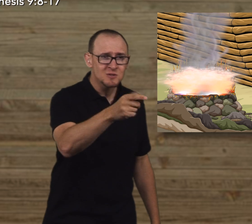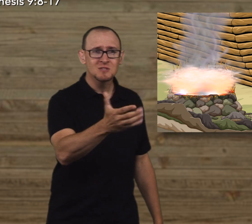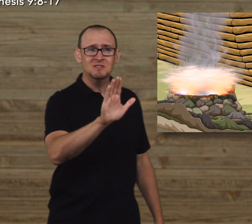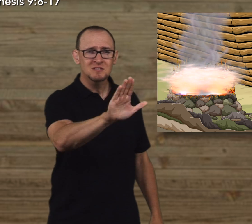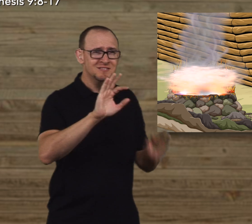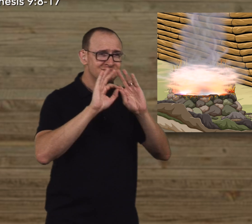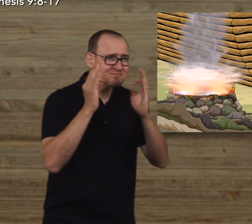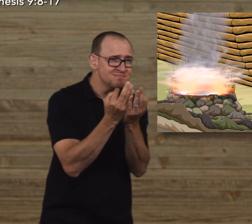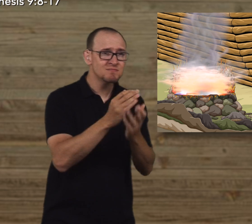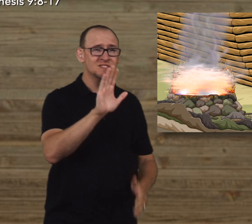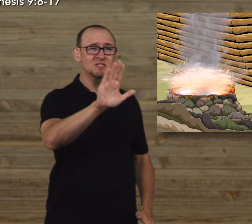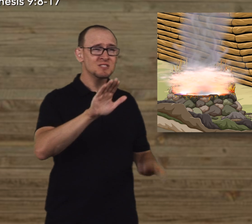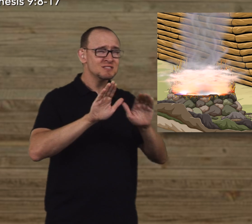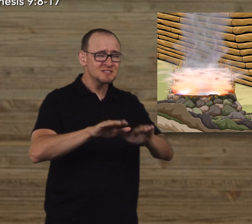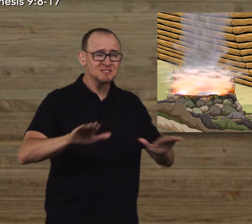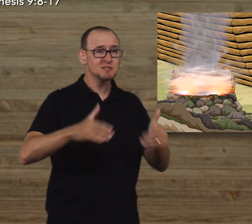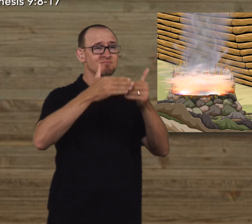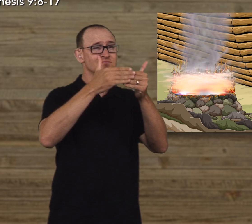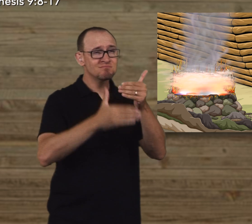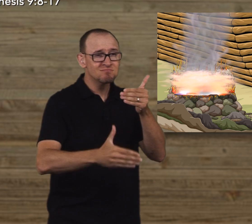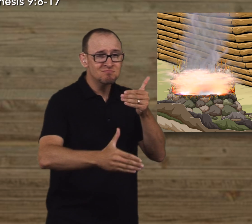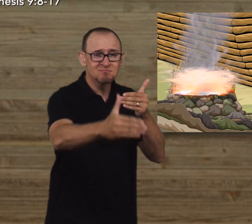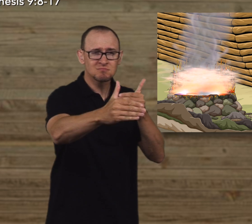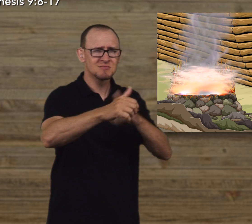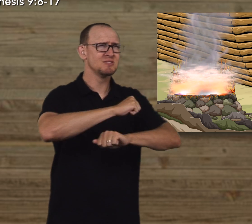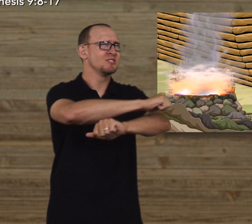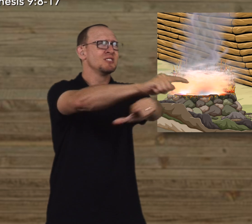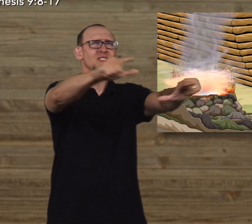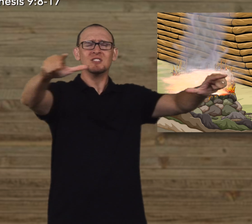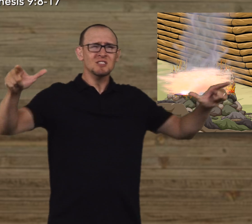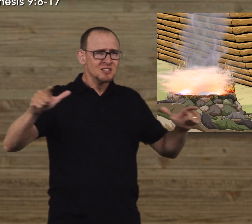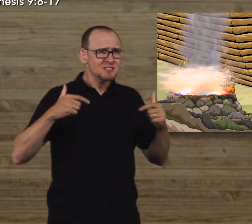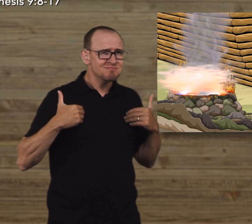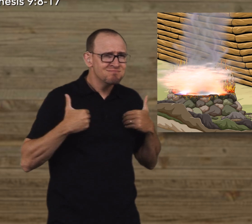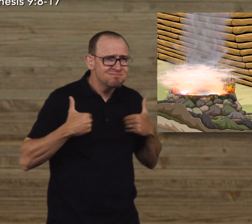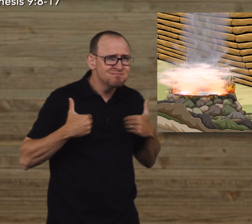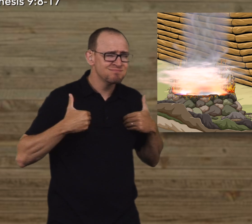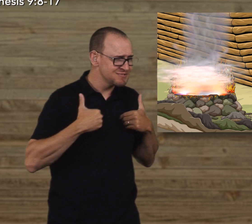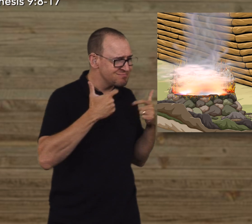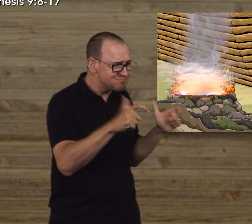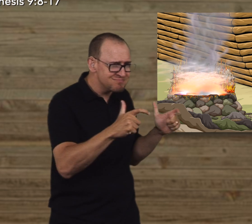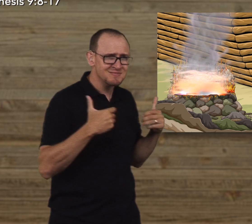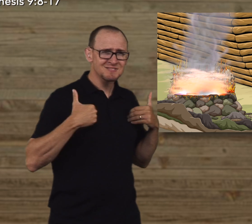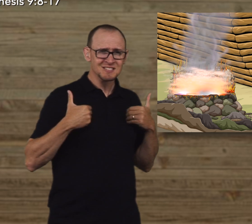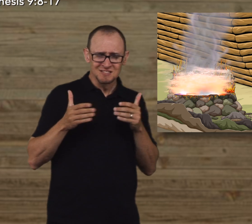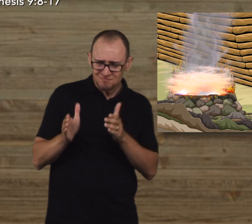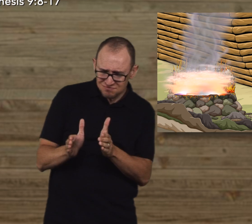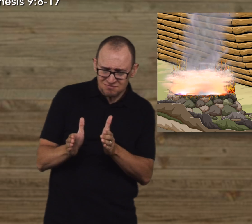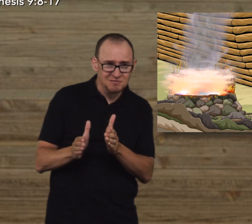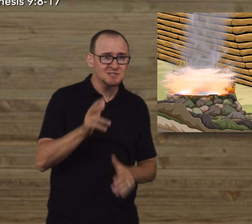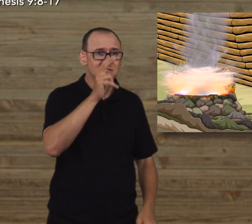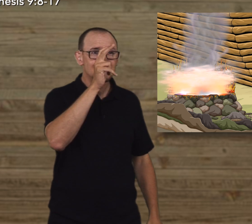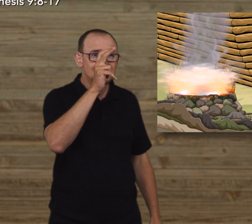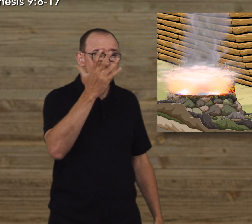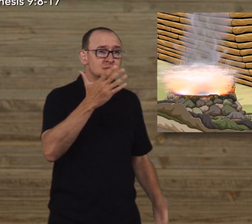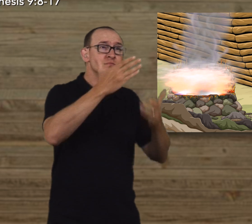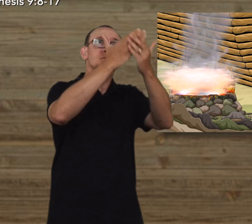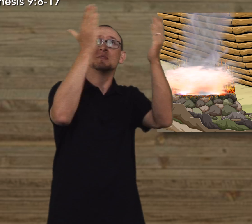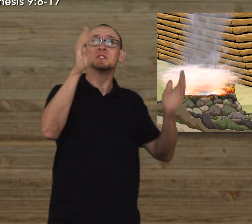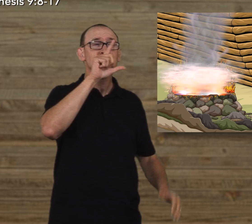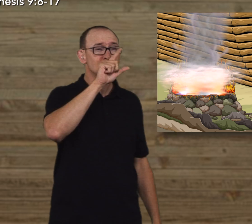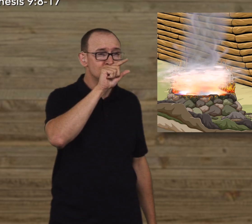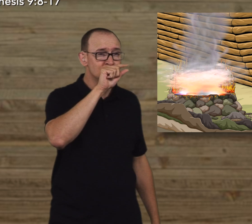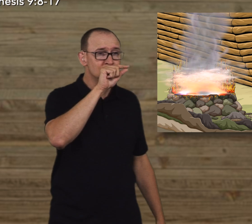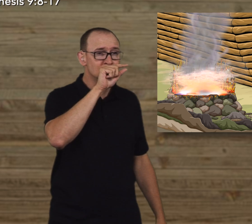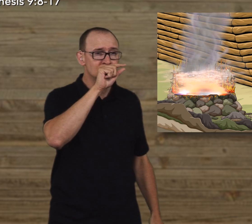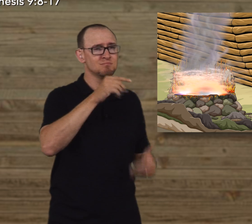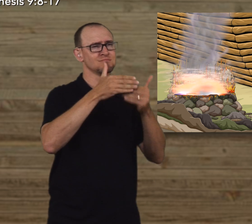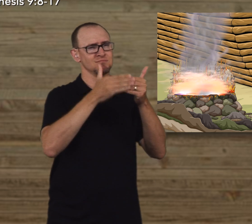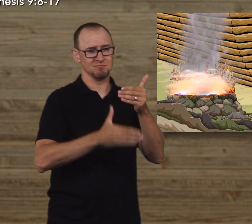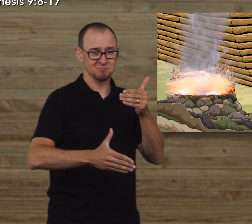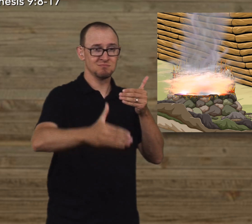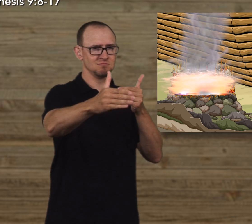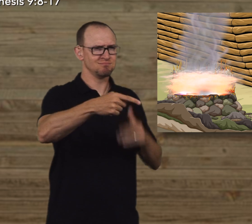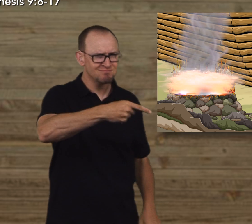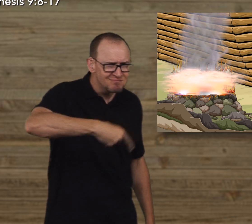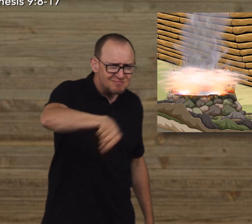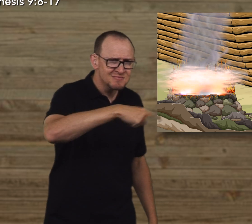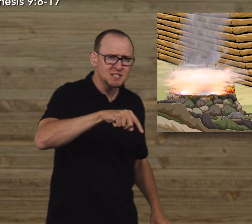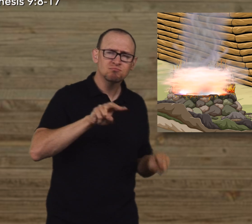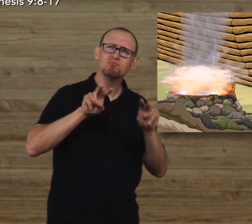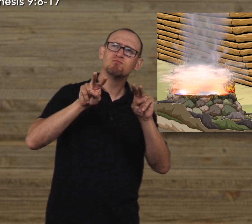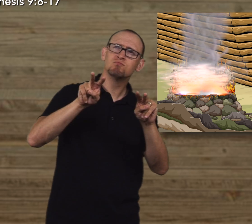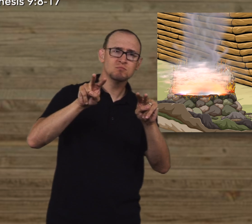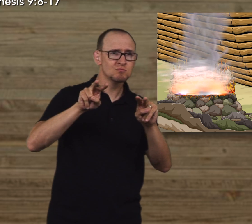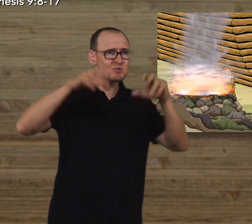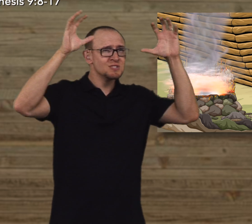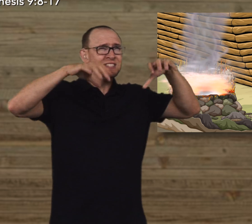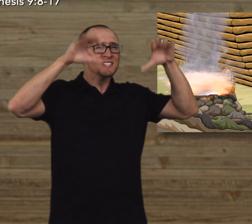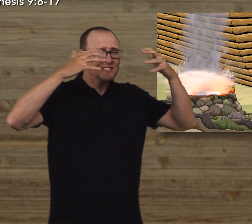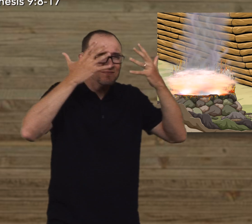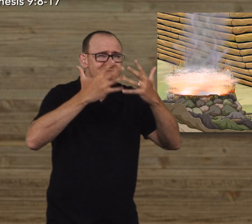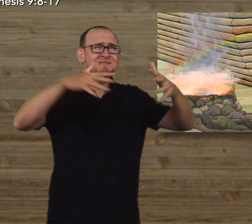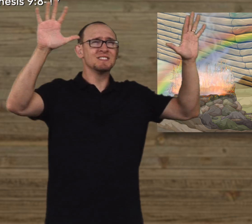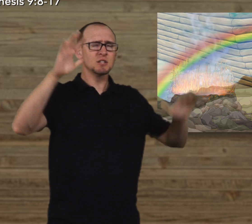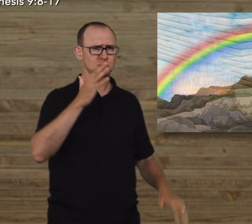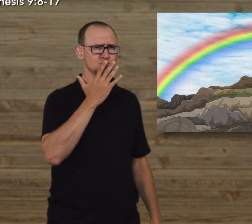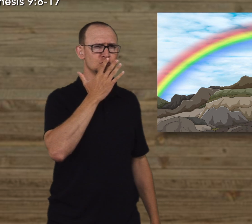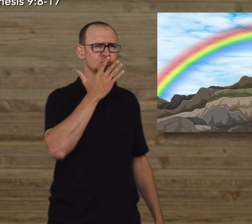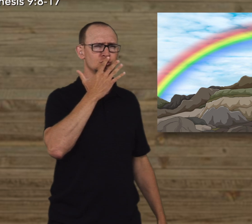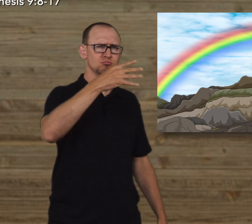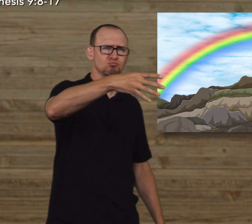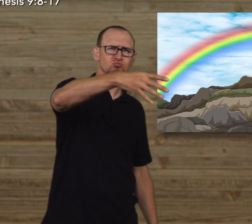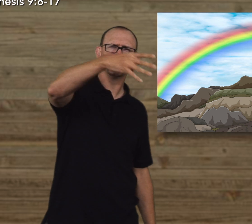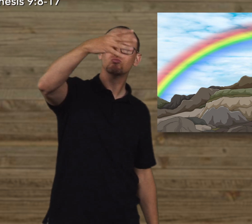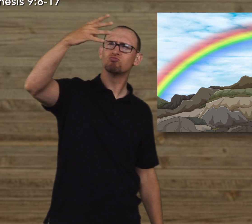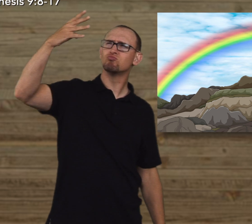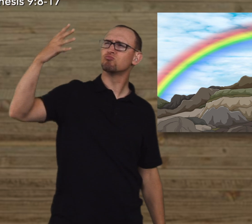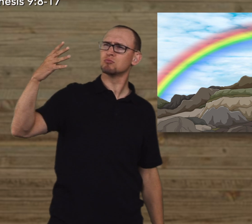And I establish My covenant with you: Never again will all life be cut off by the waters of a flood; never again will there be a flood to destroy the earth.”